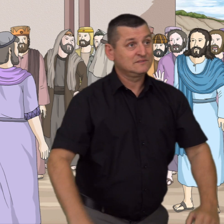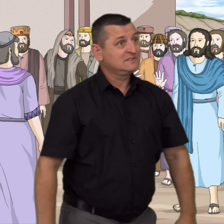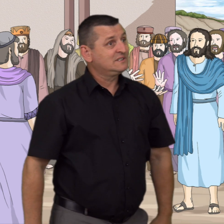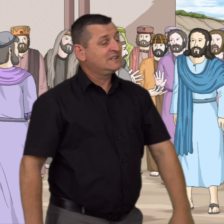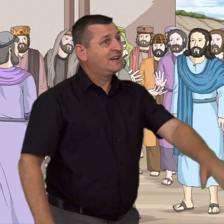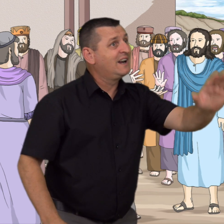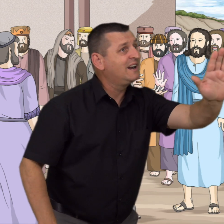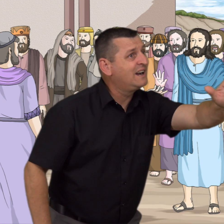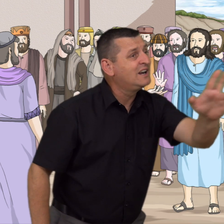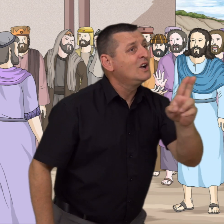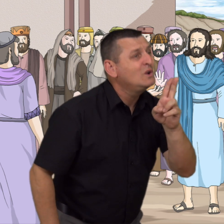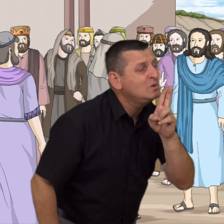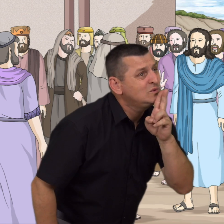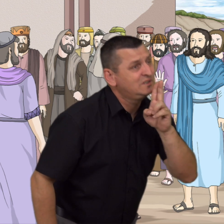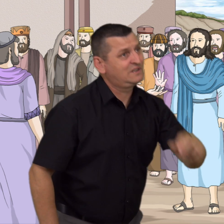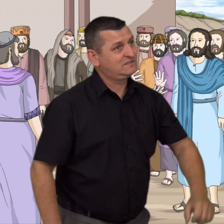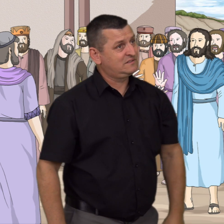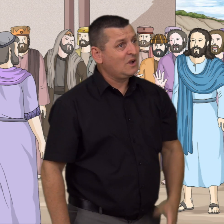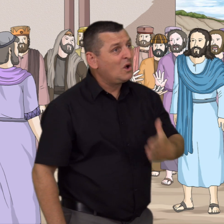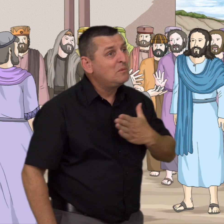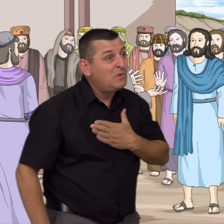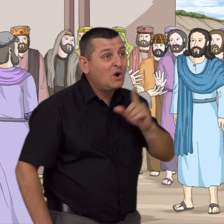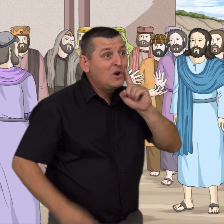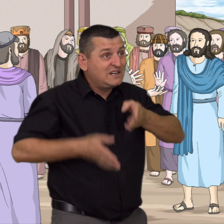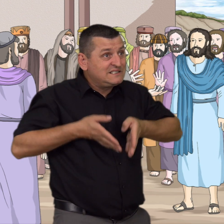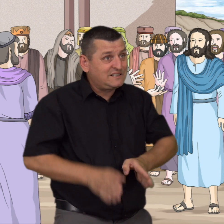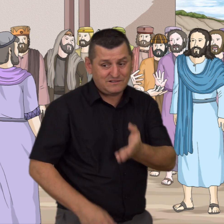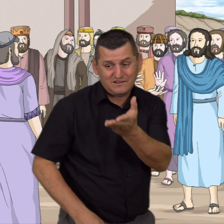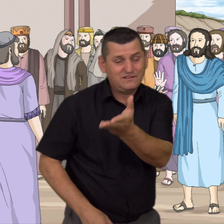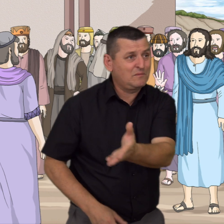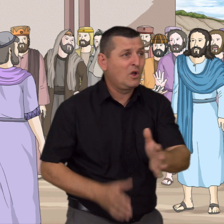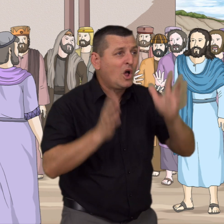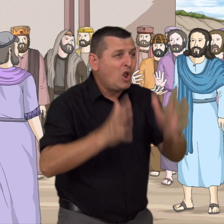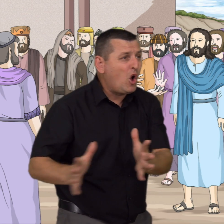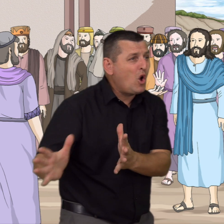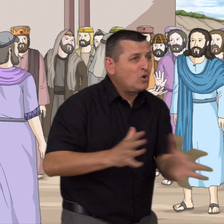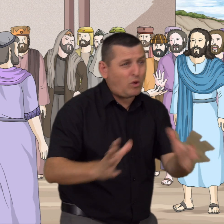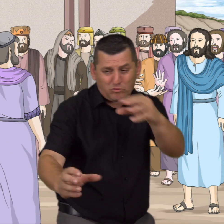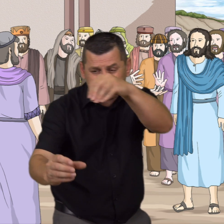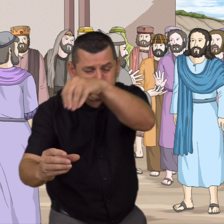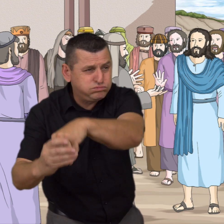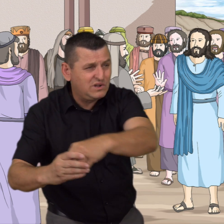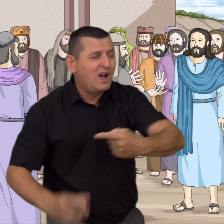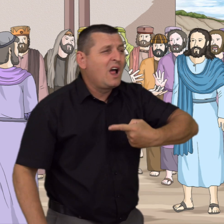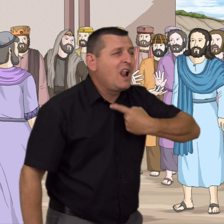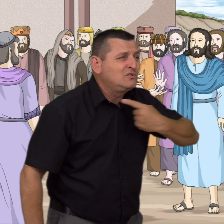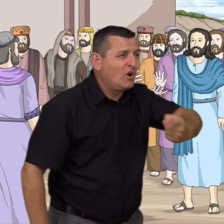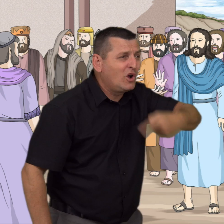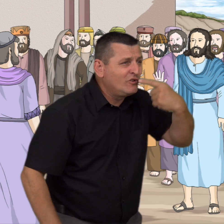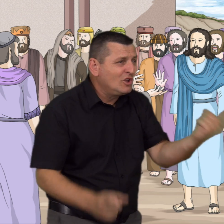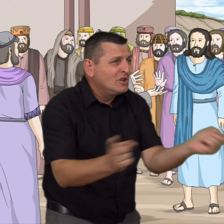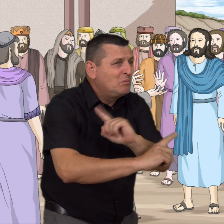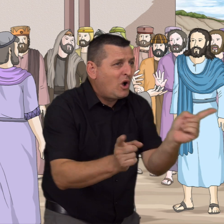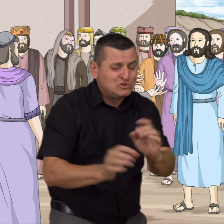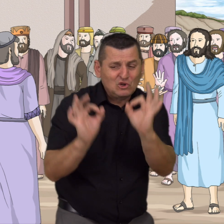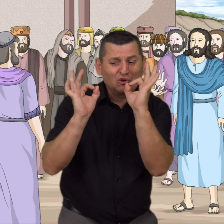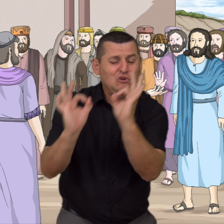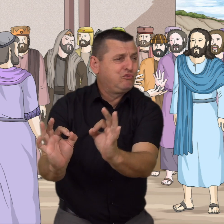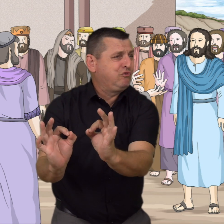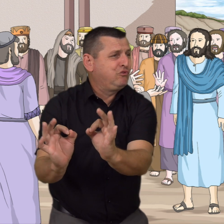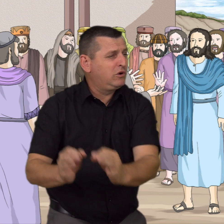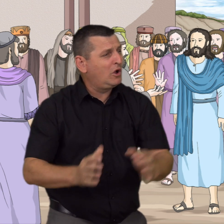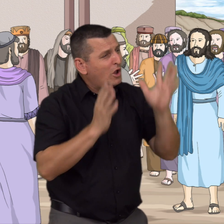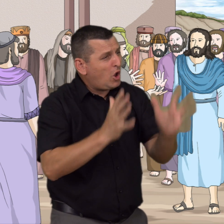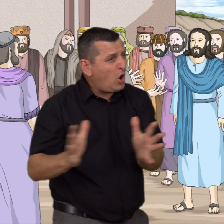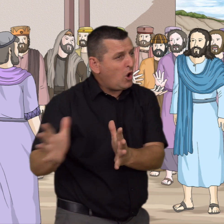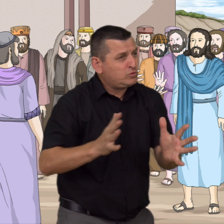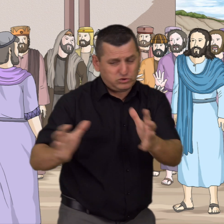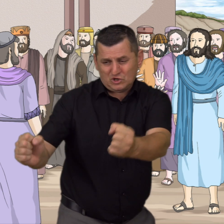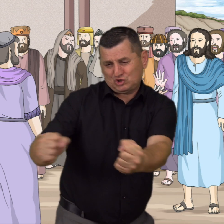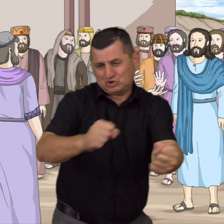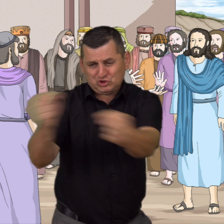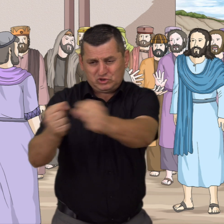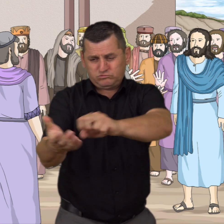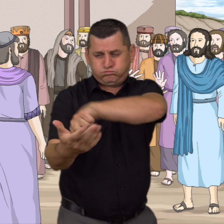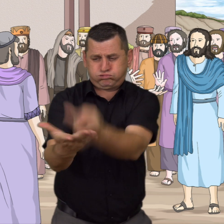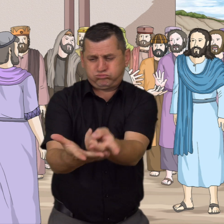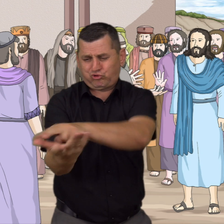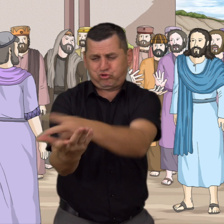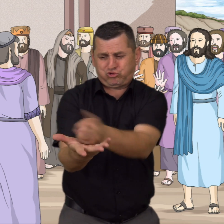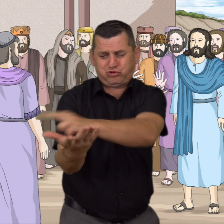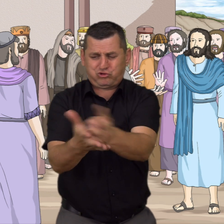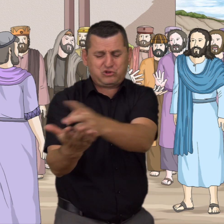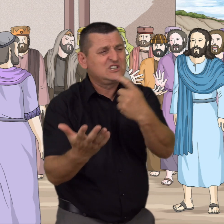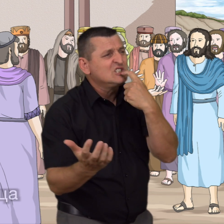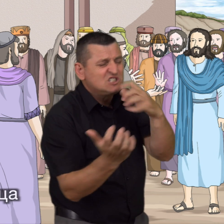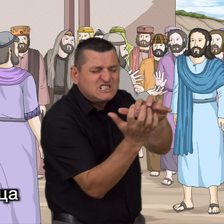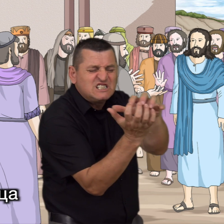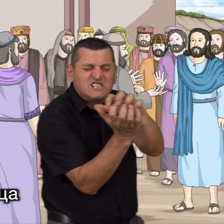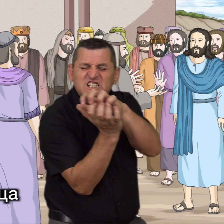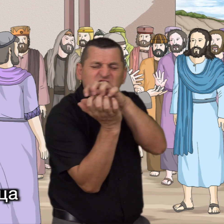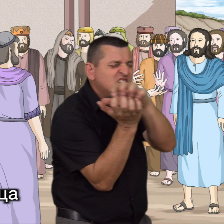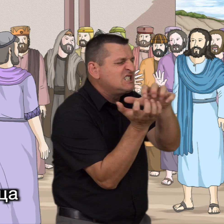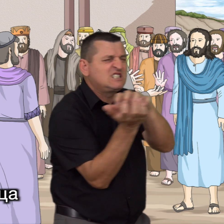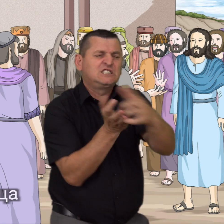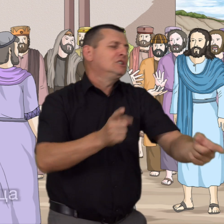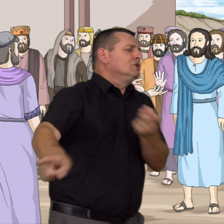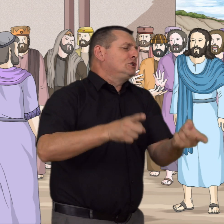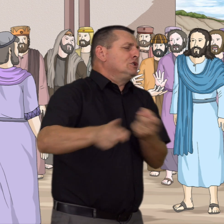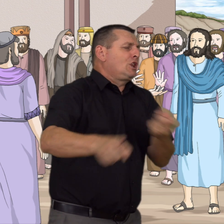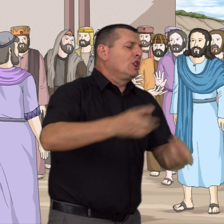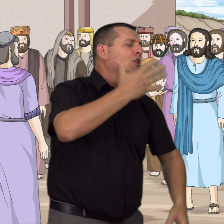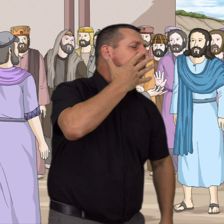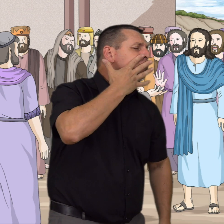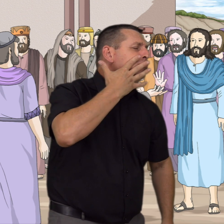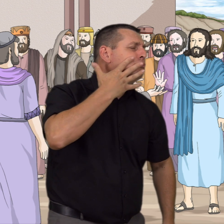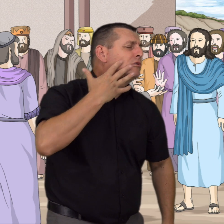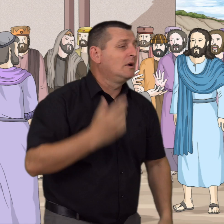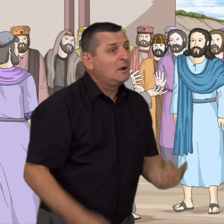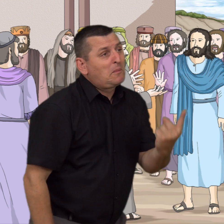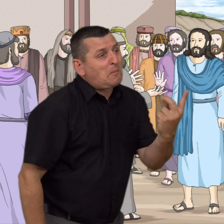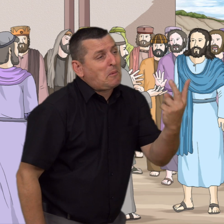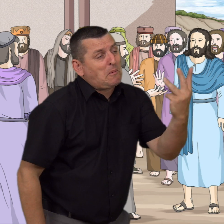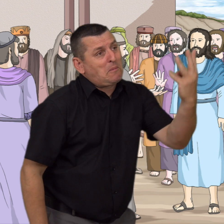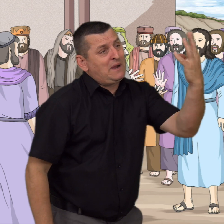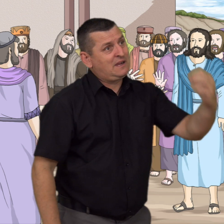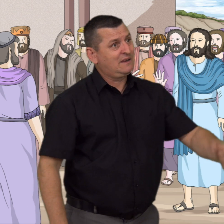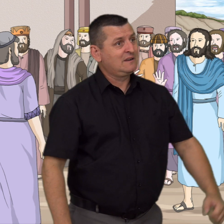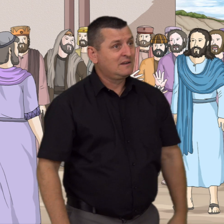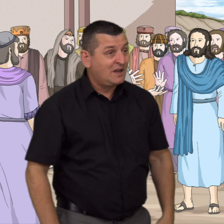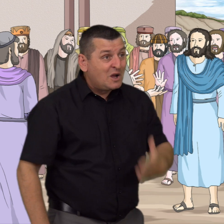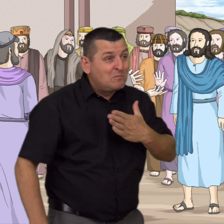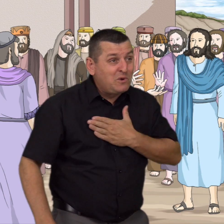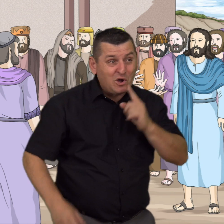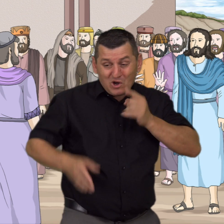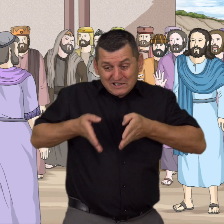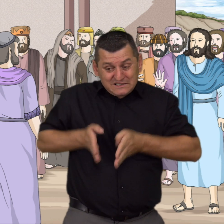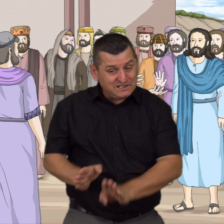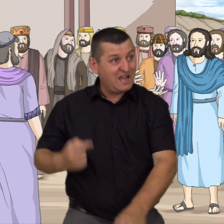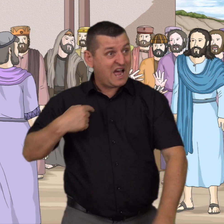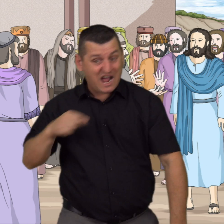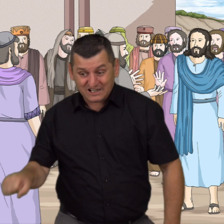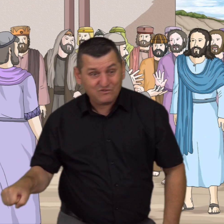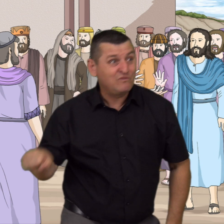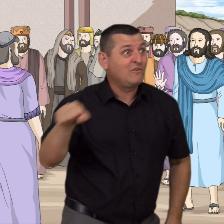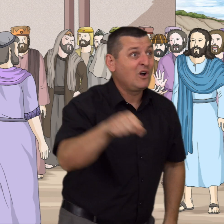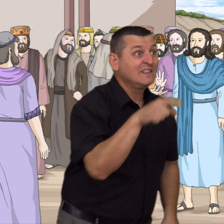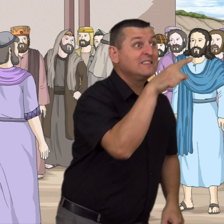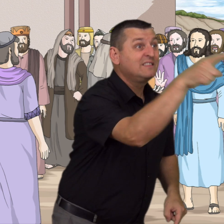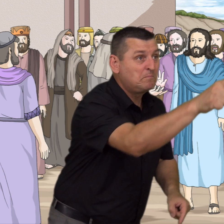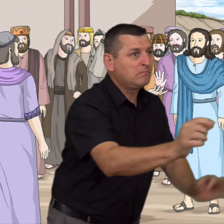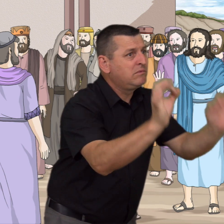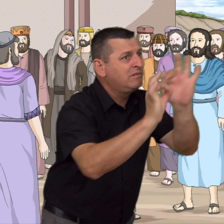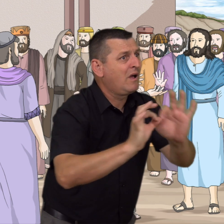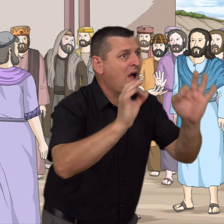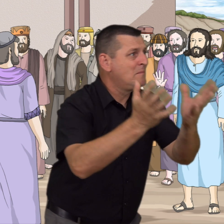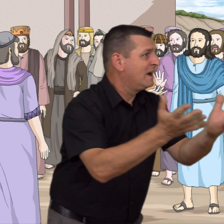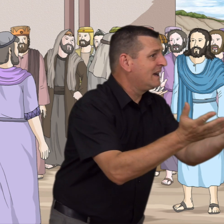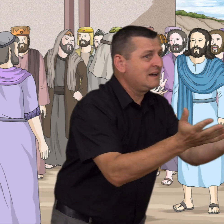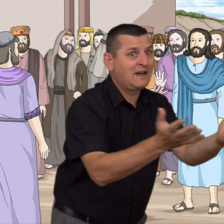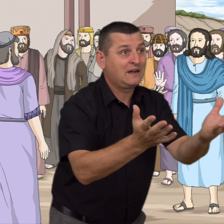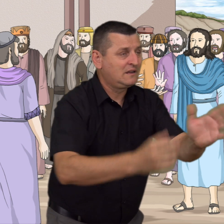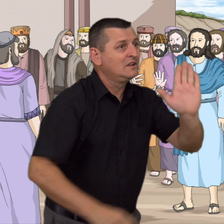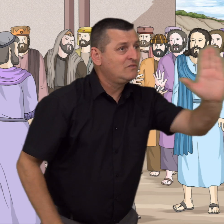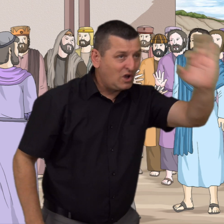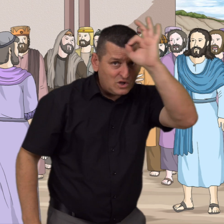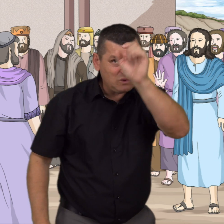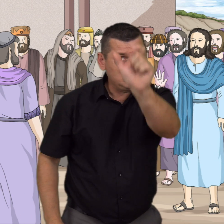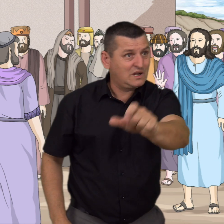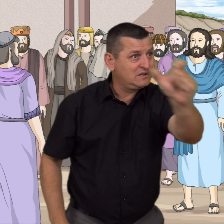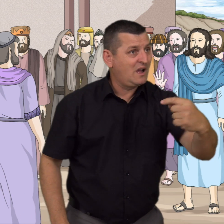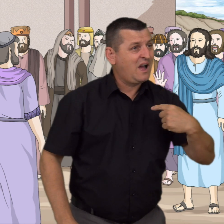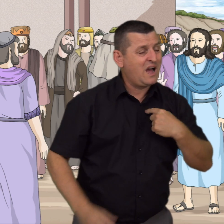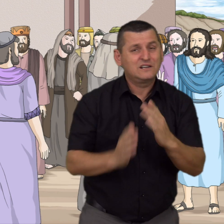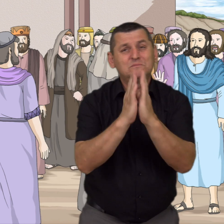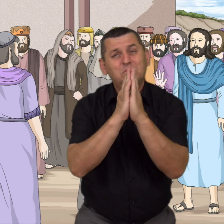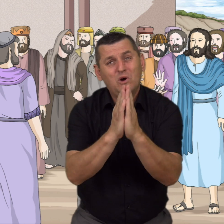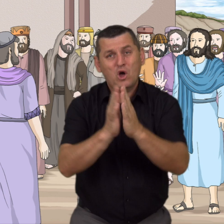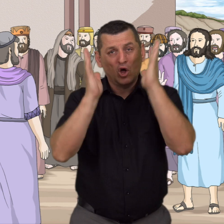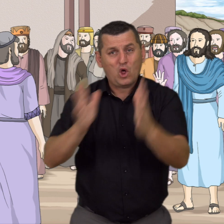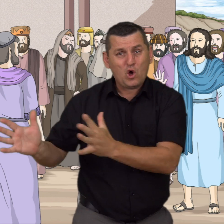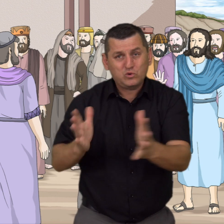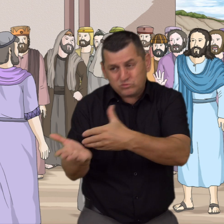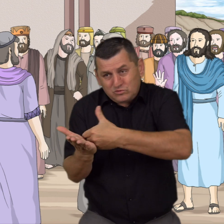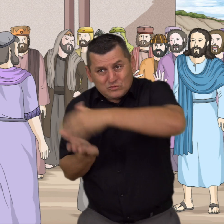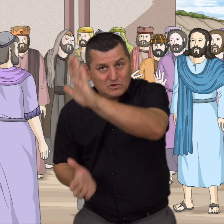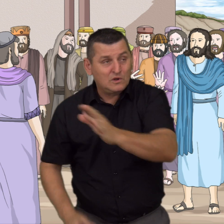Someone in the crowd replied, “Teacher, I brought You my son, who has a spirit that makes him mute. Whenever it seizes him, it throws him to the ground.